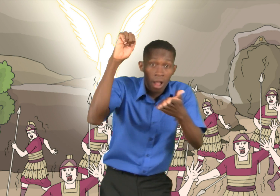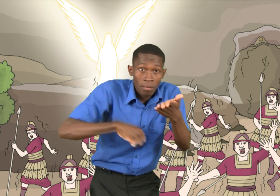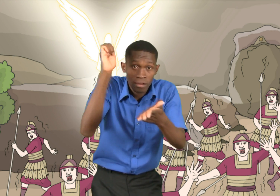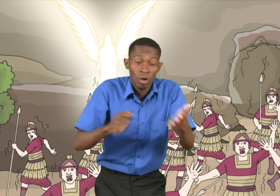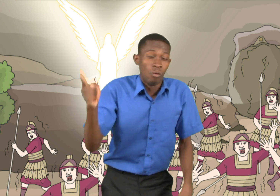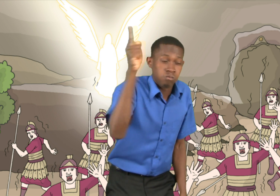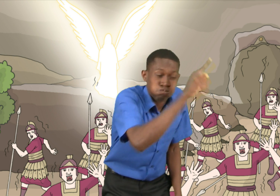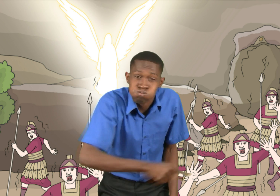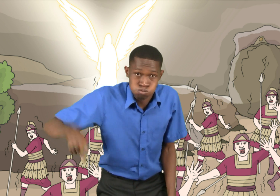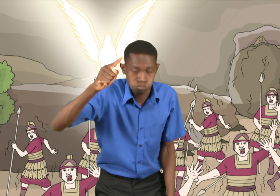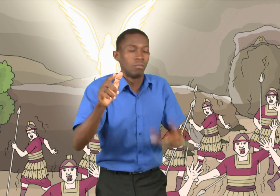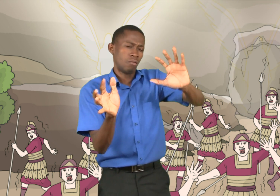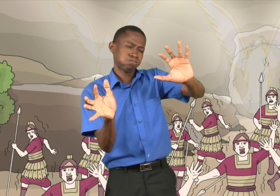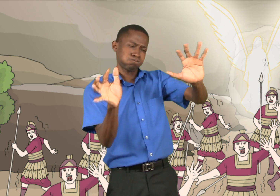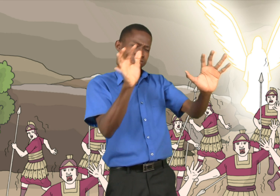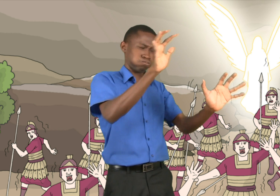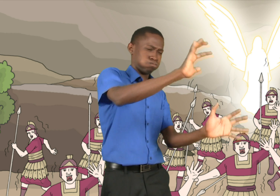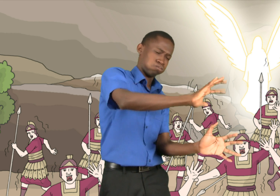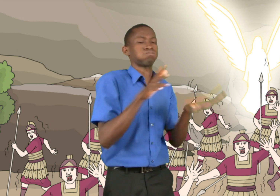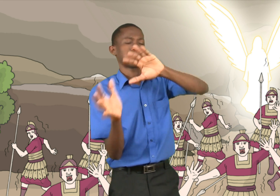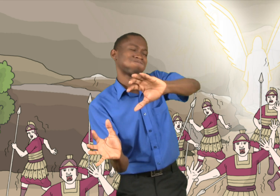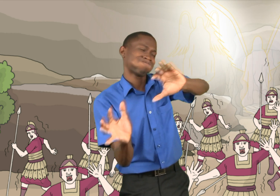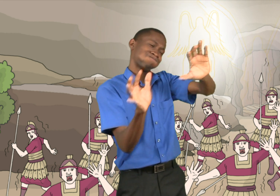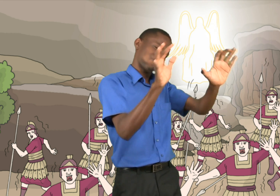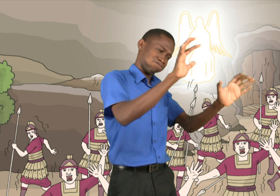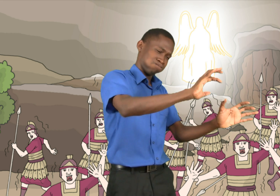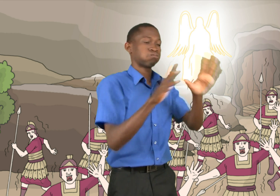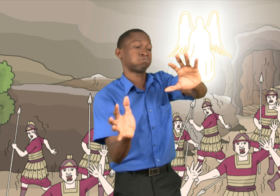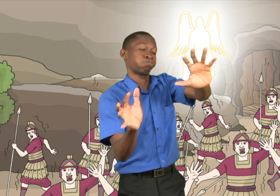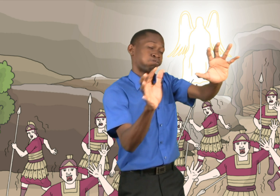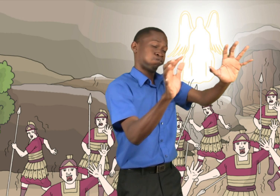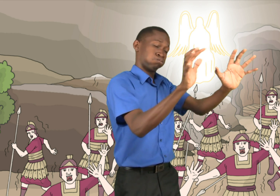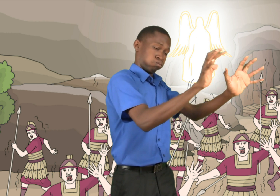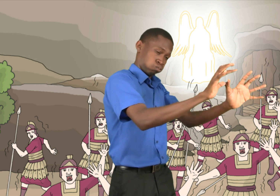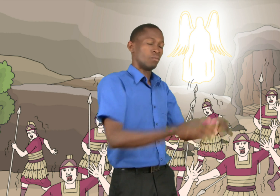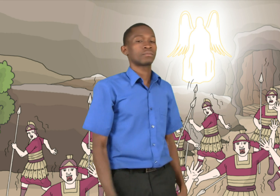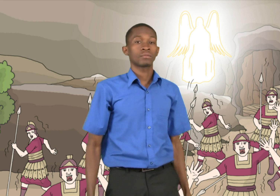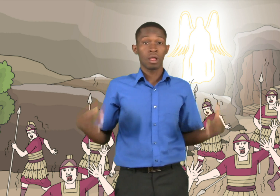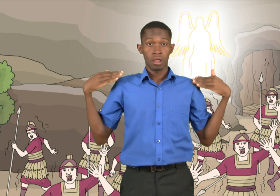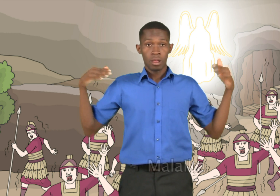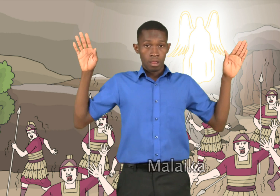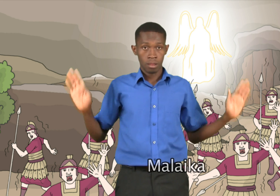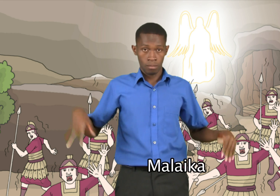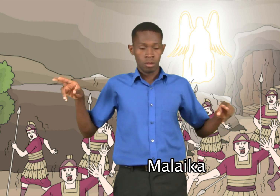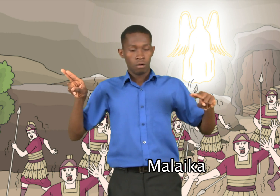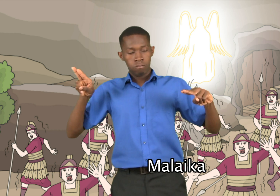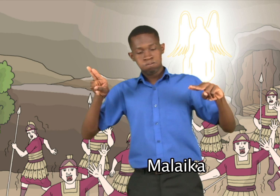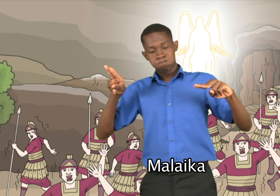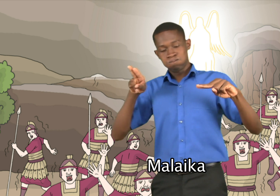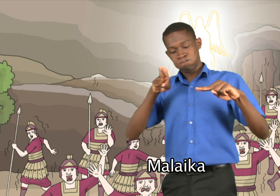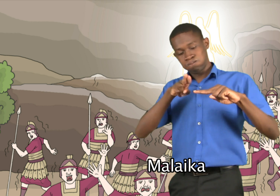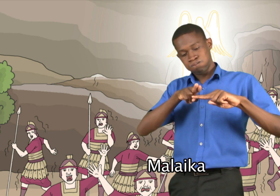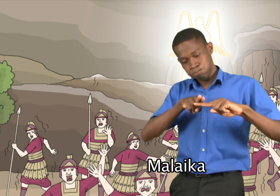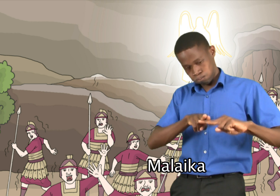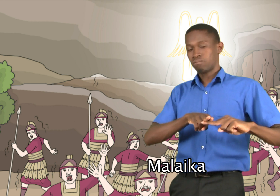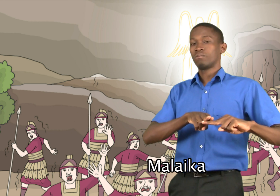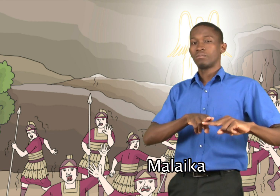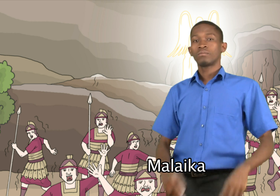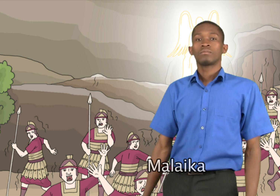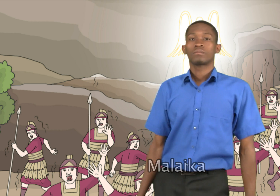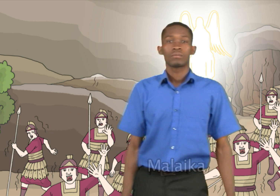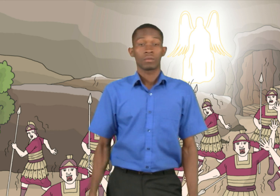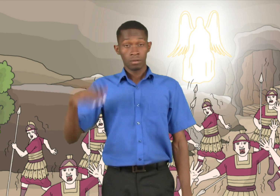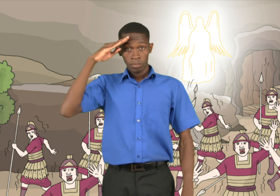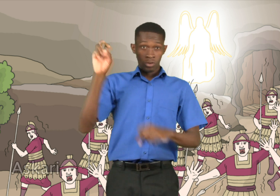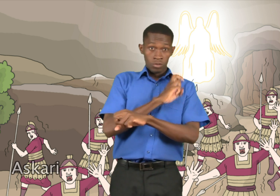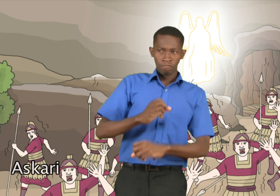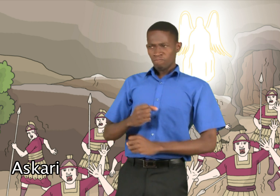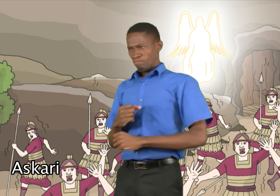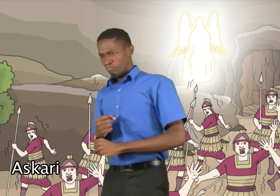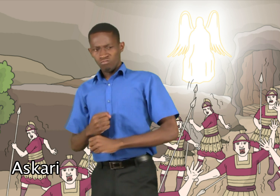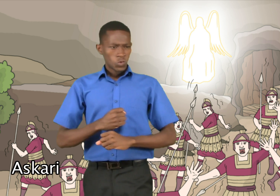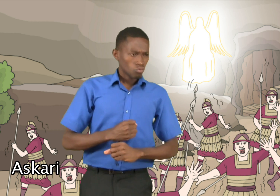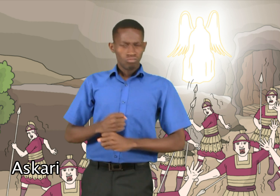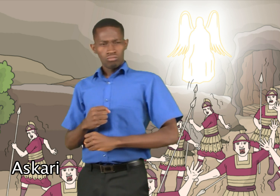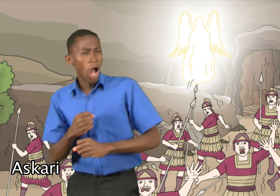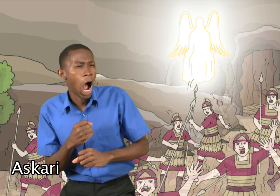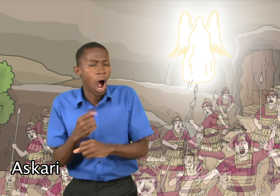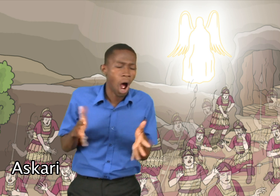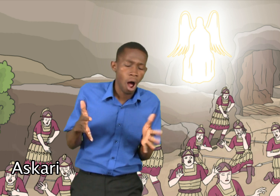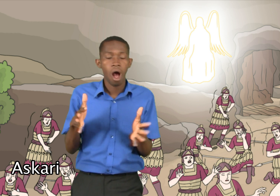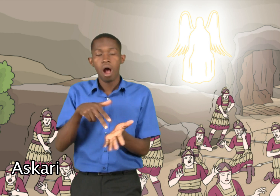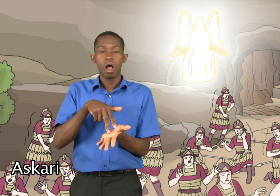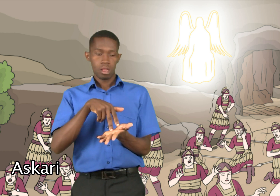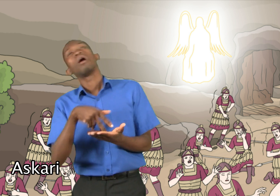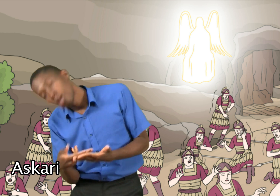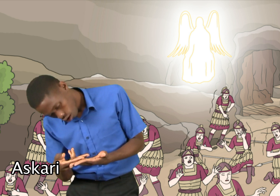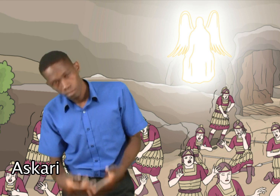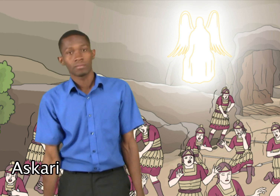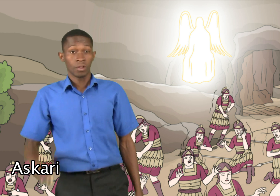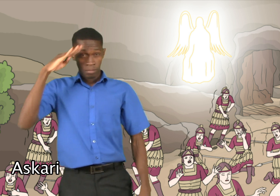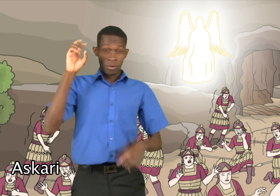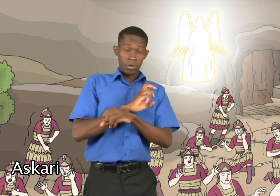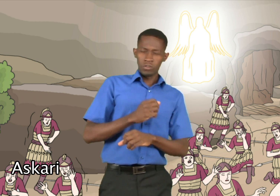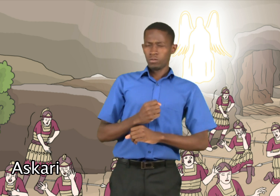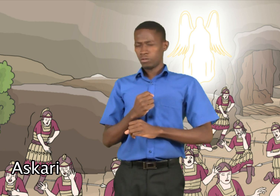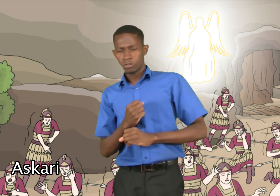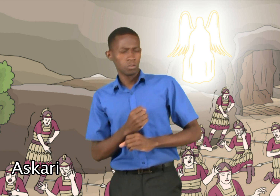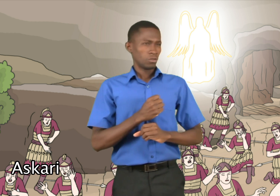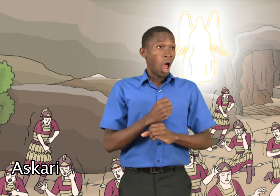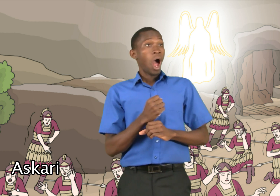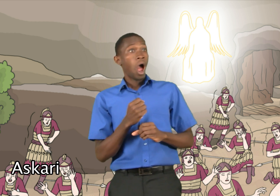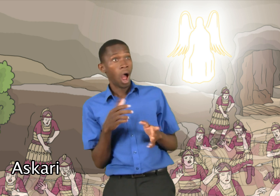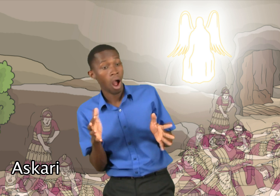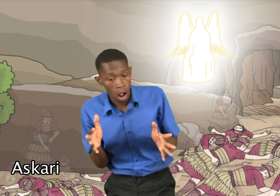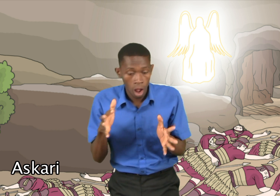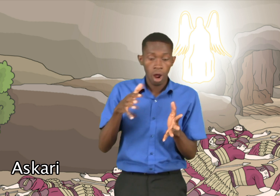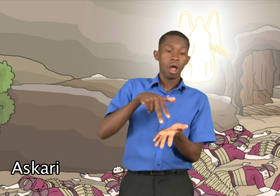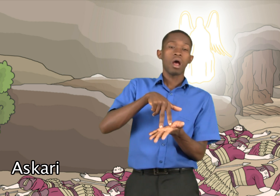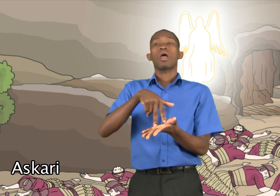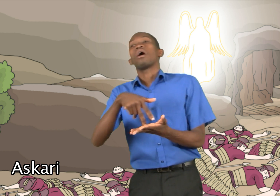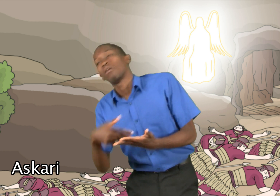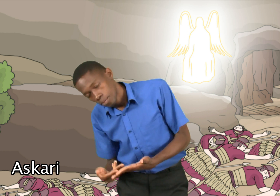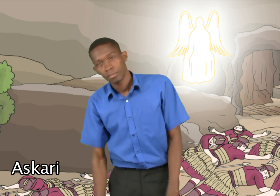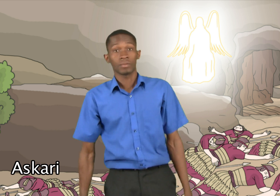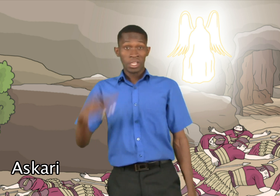His appearance was like lightning, and his clothes were white as snow.